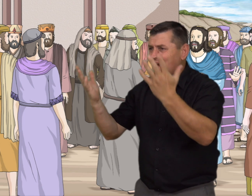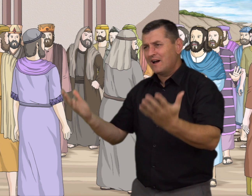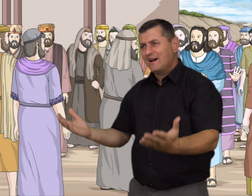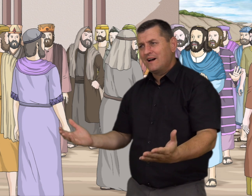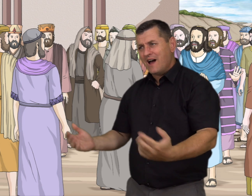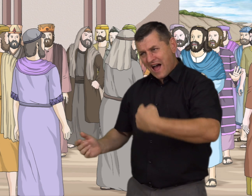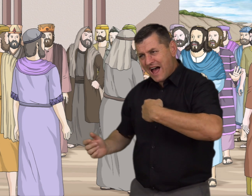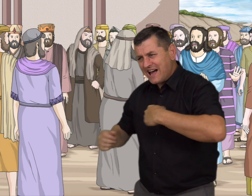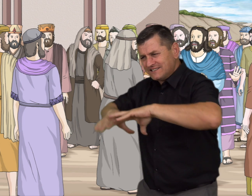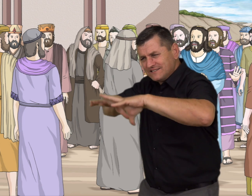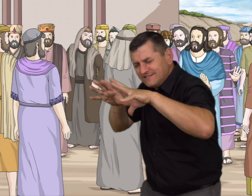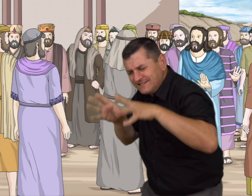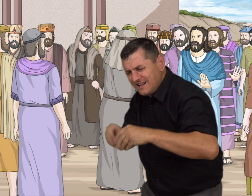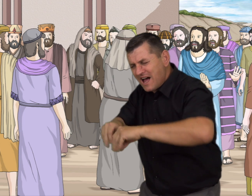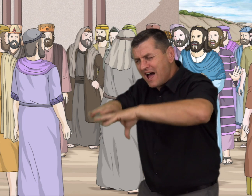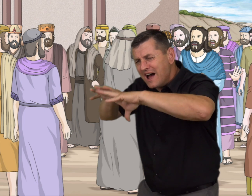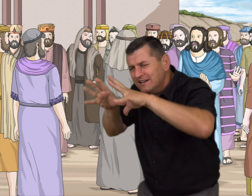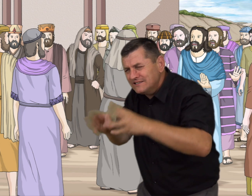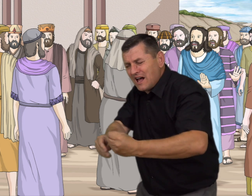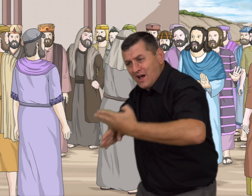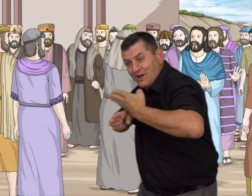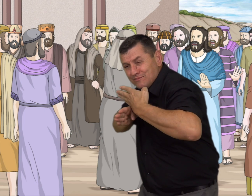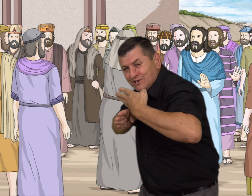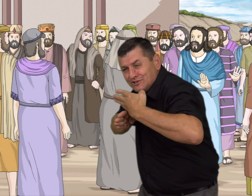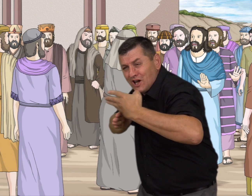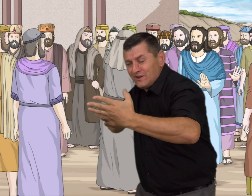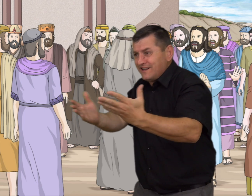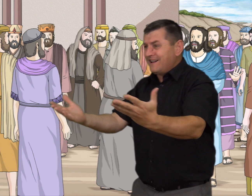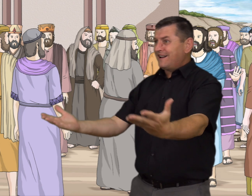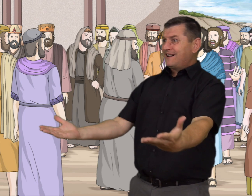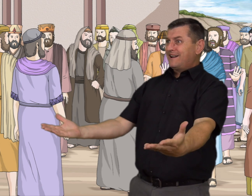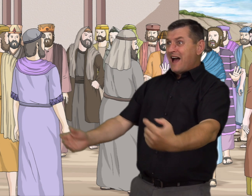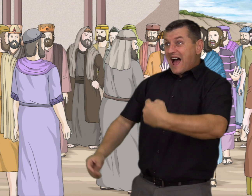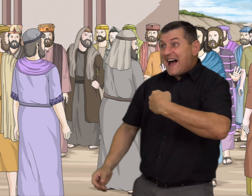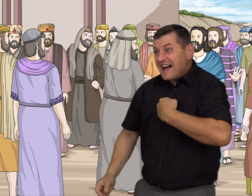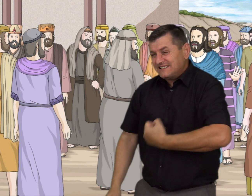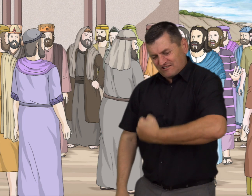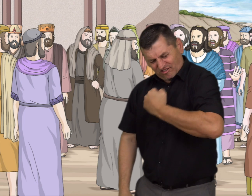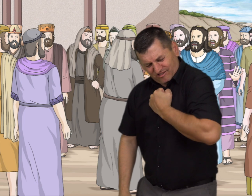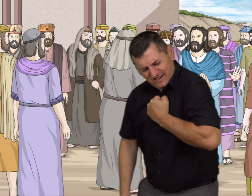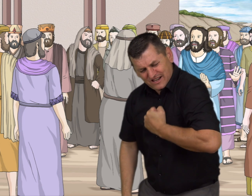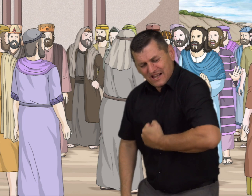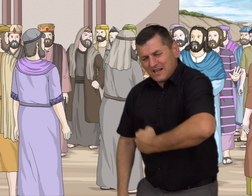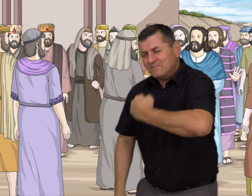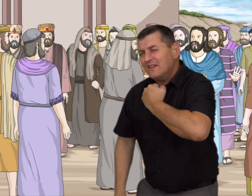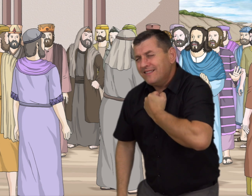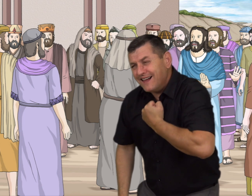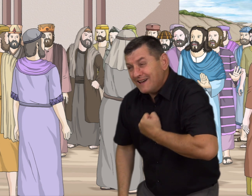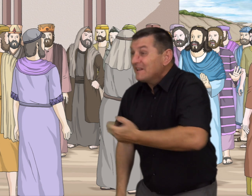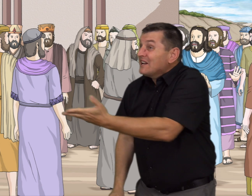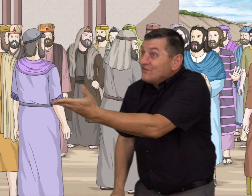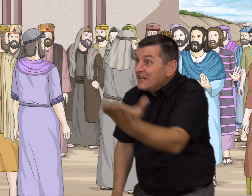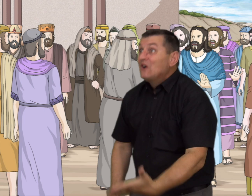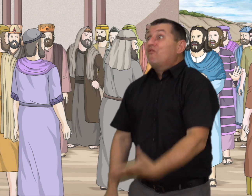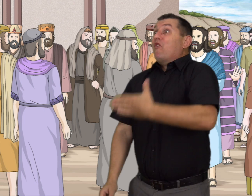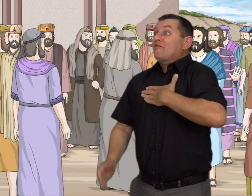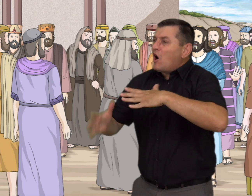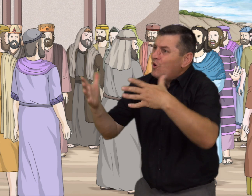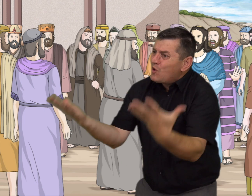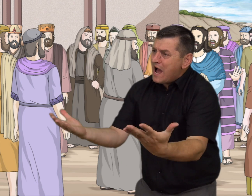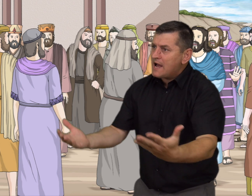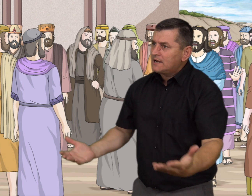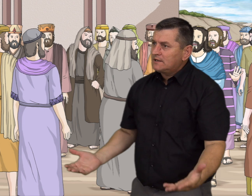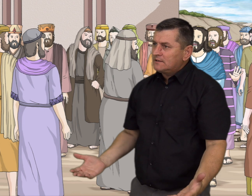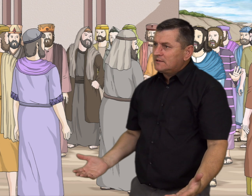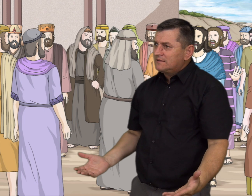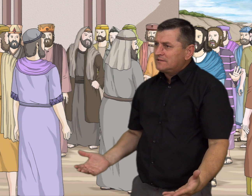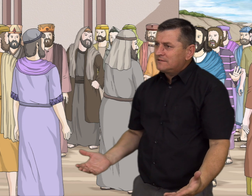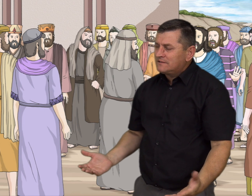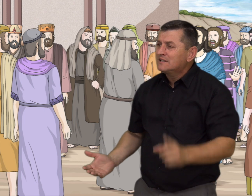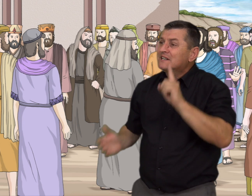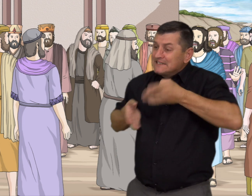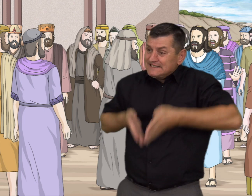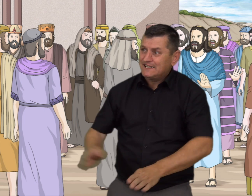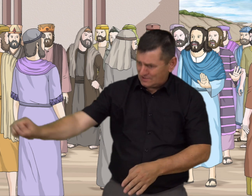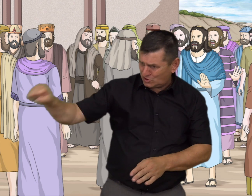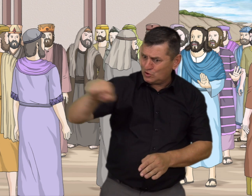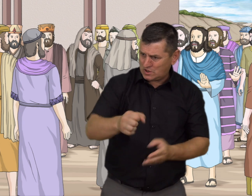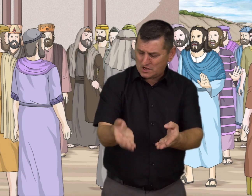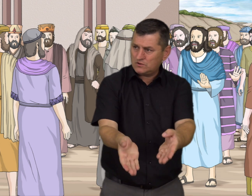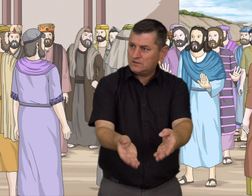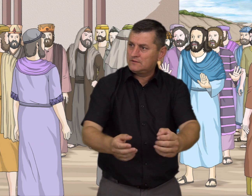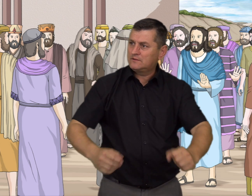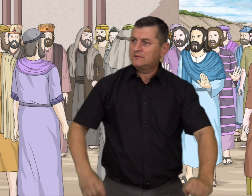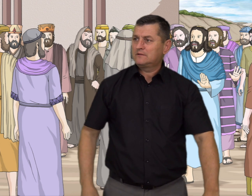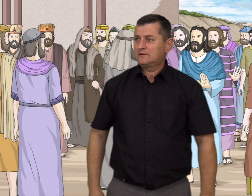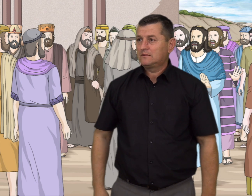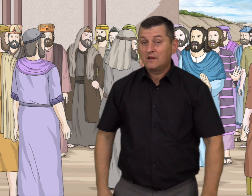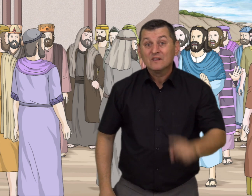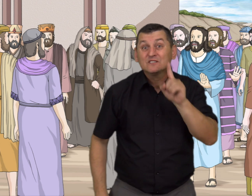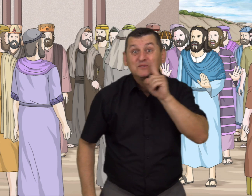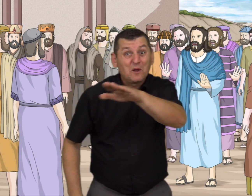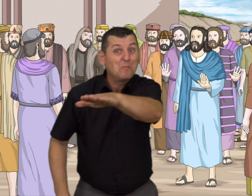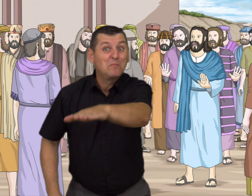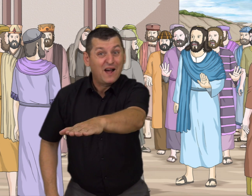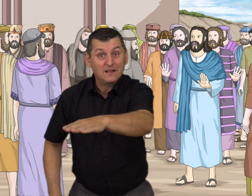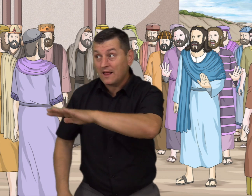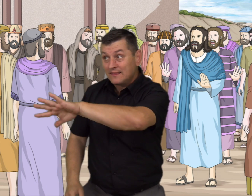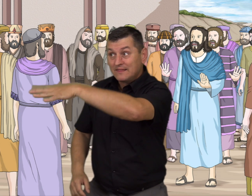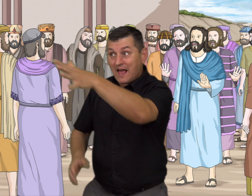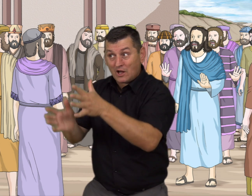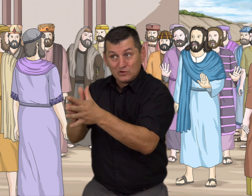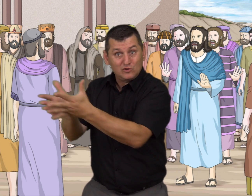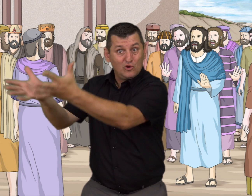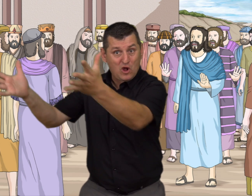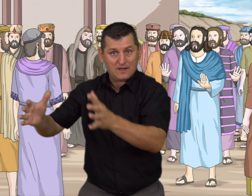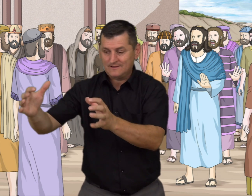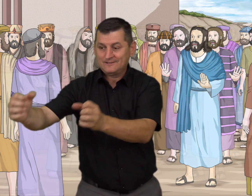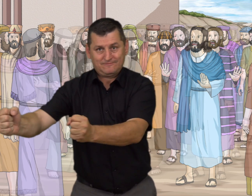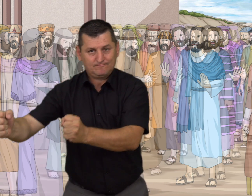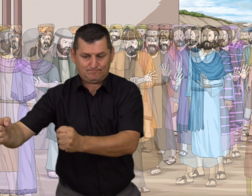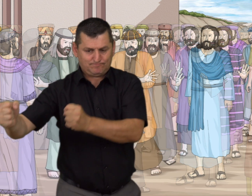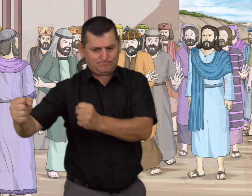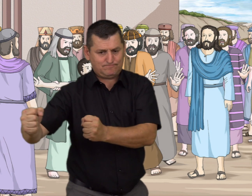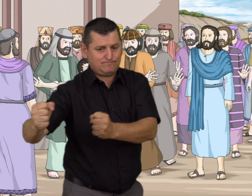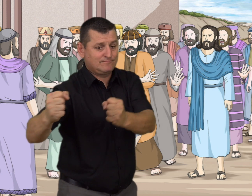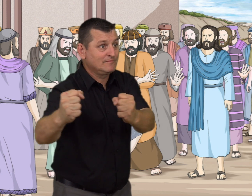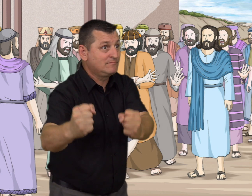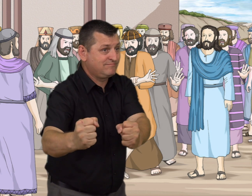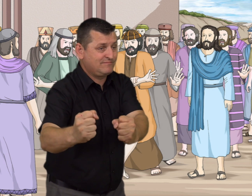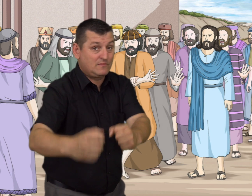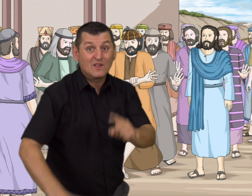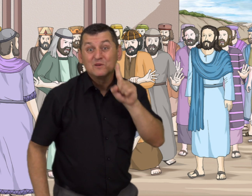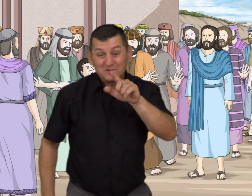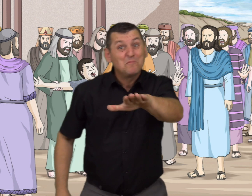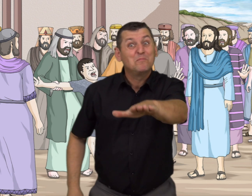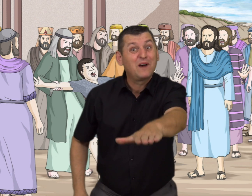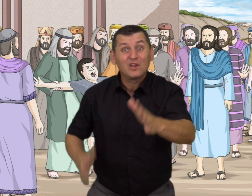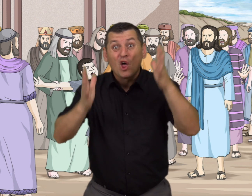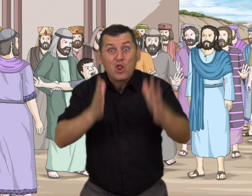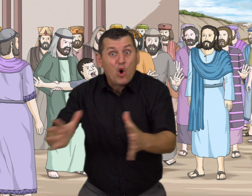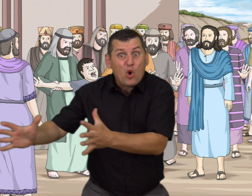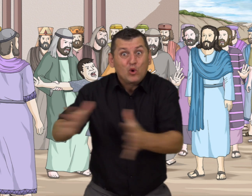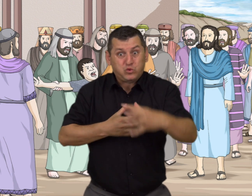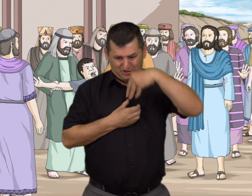“O unbelieving generation!” Jesus replied. “How long must I remain with you? How long must I put up with you? Bring the boy to Me.”